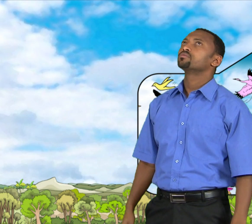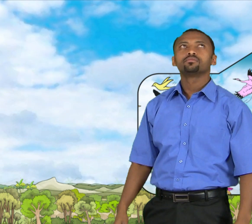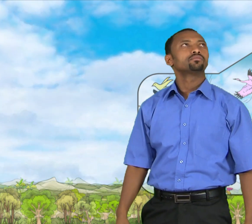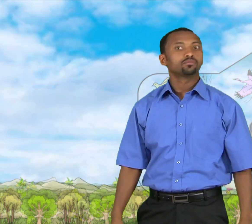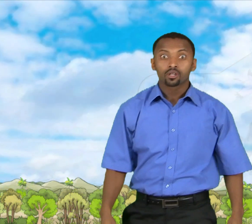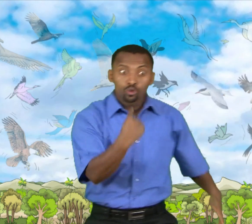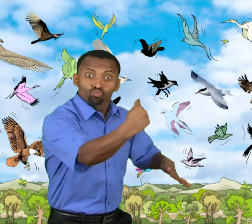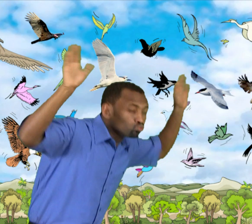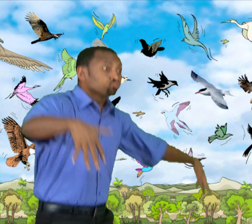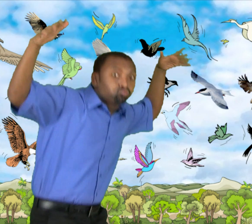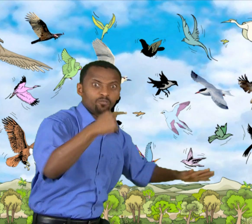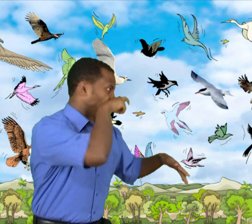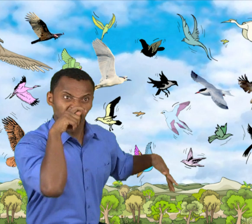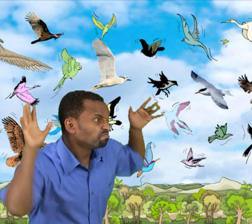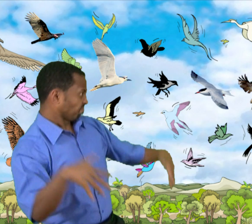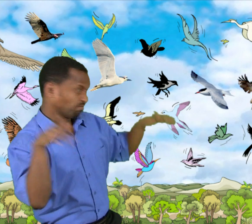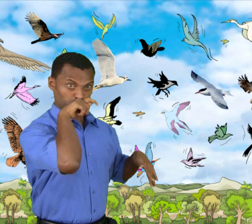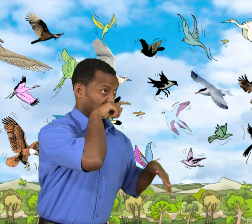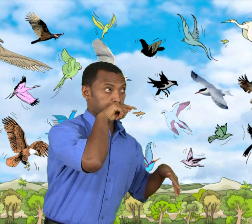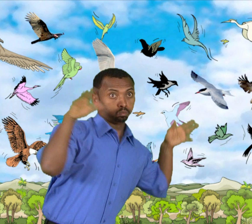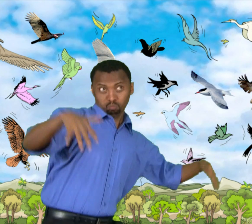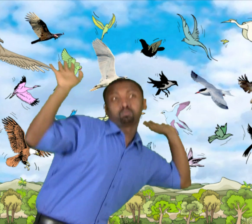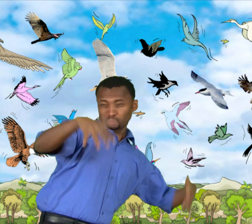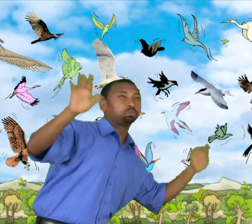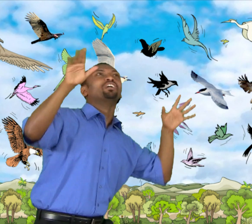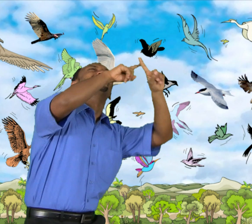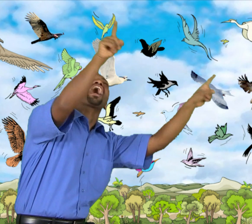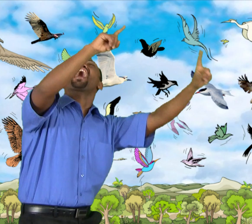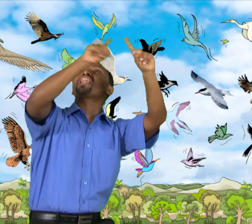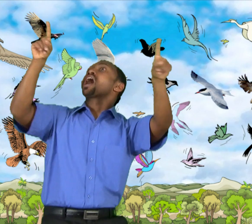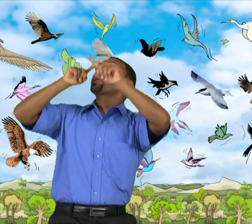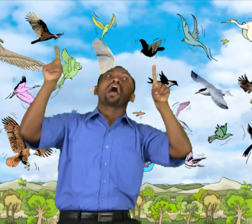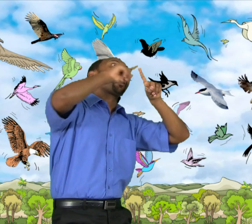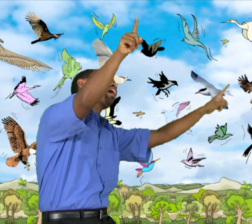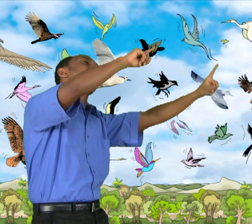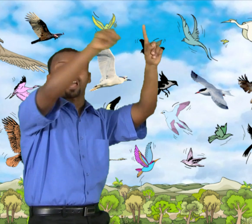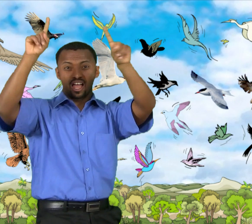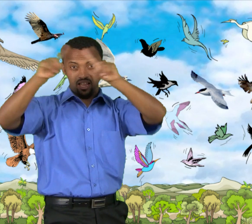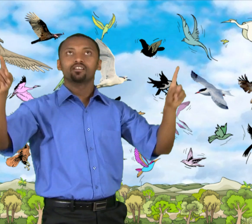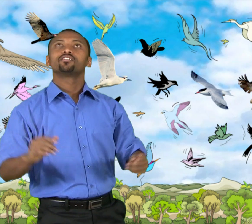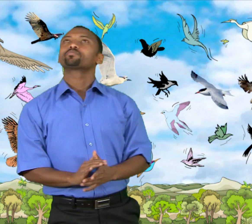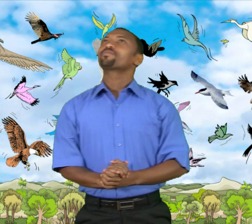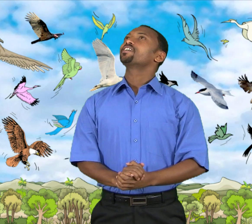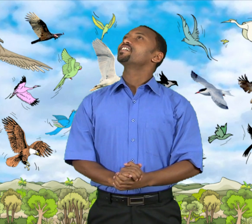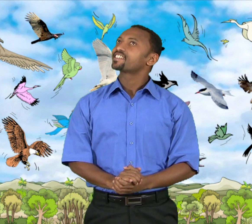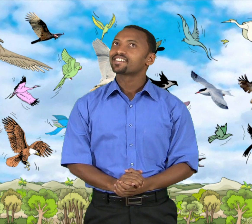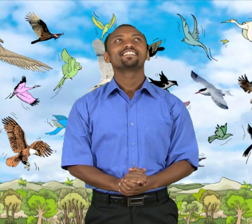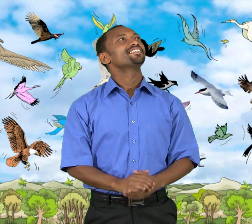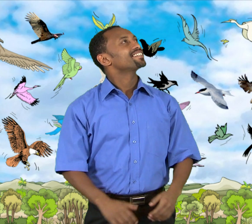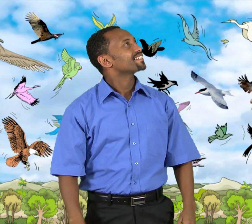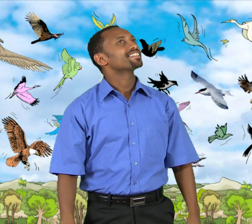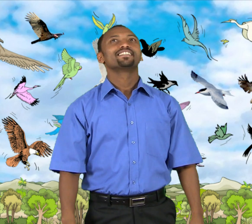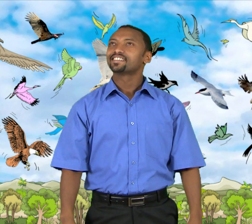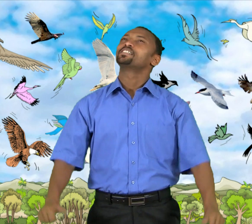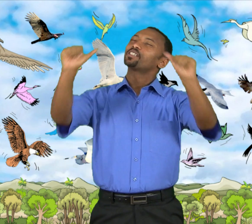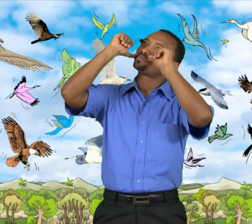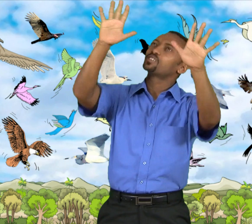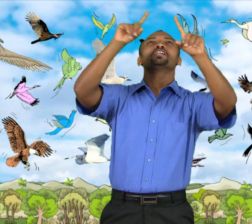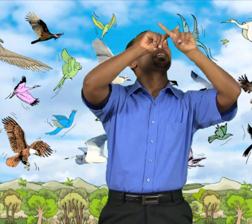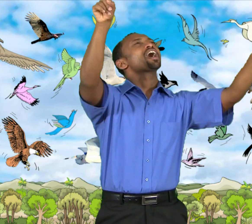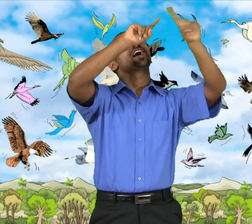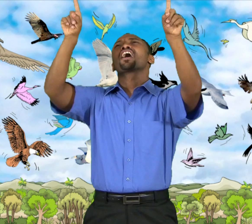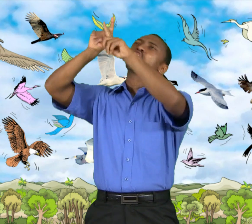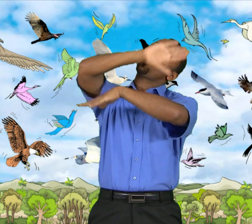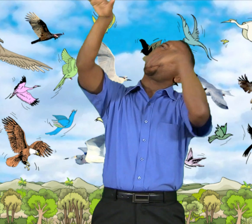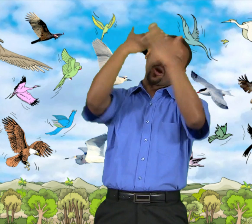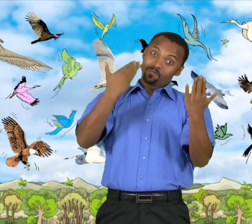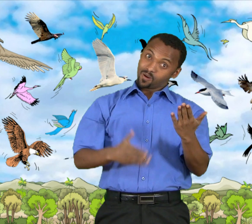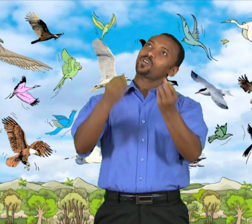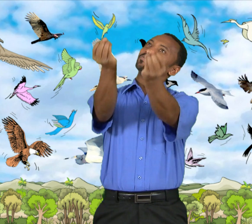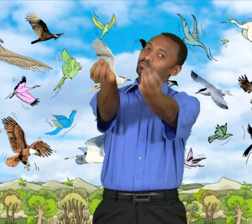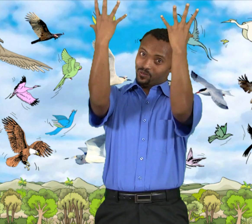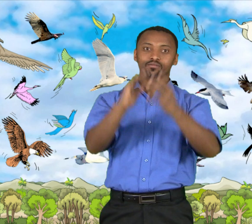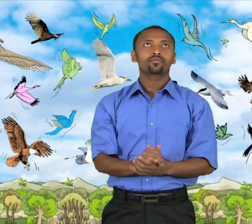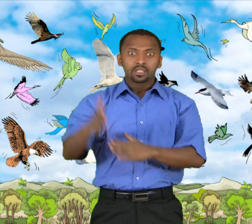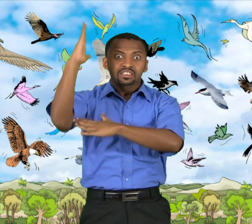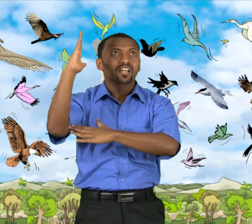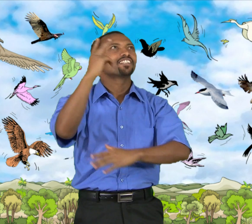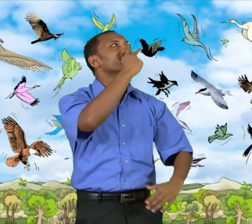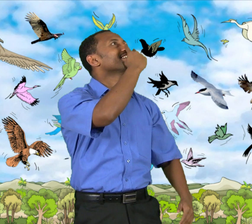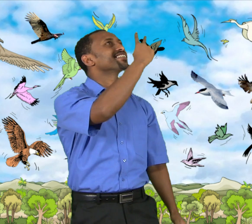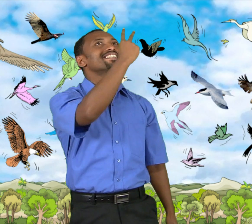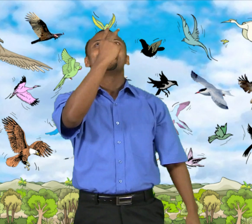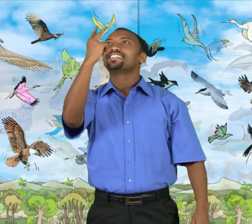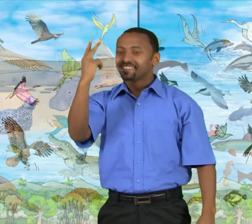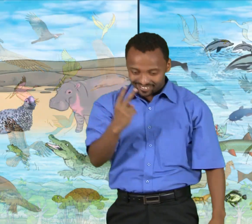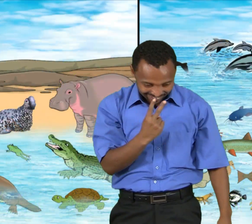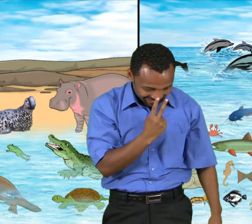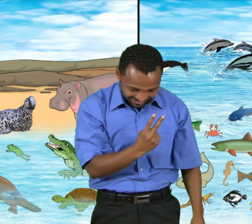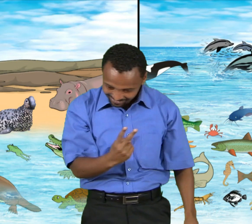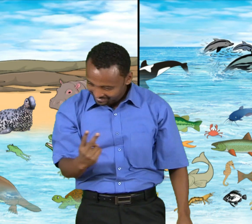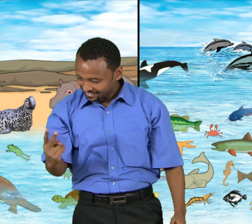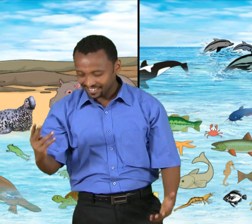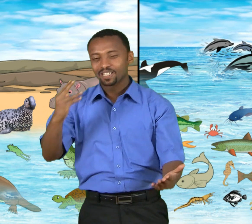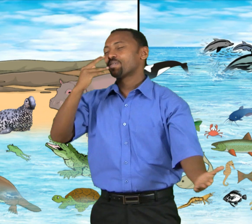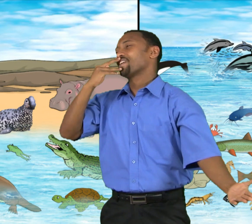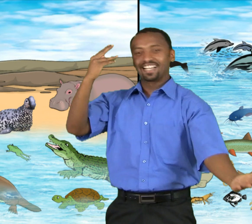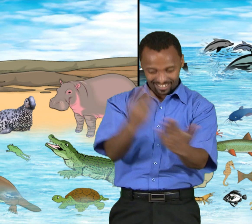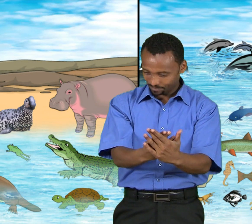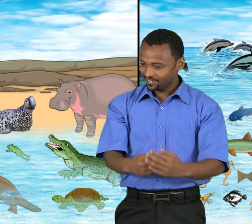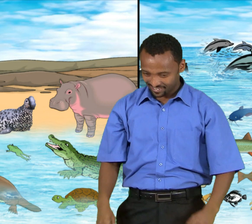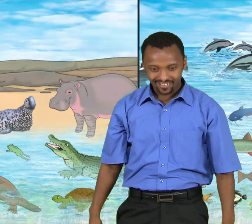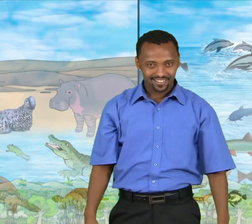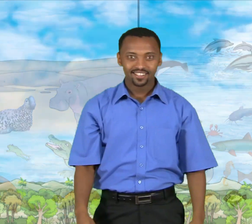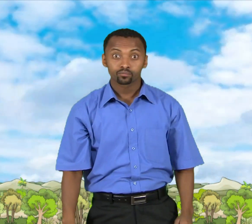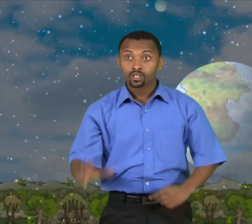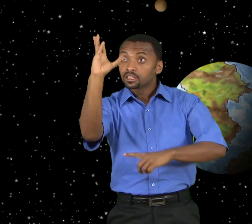Then God blessed them and said, “Be fruitful and multiply and fill the waters of the seas, and let birds multiply on the earth.”